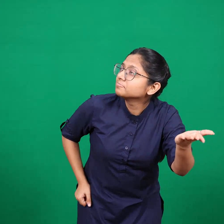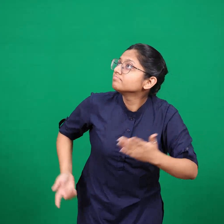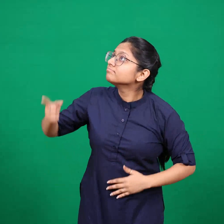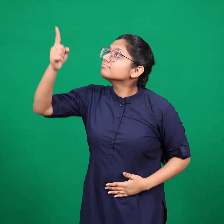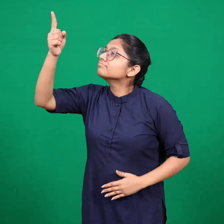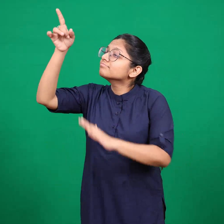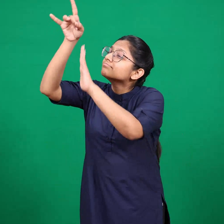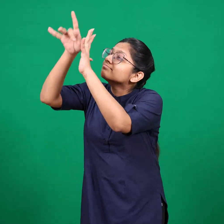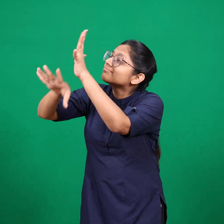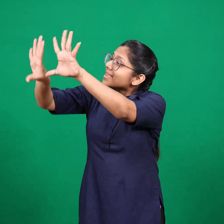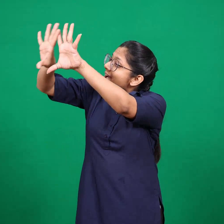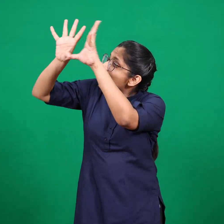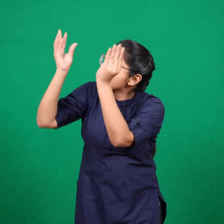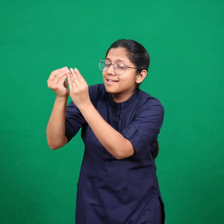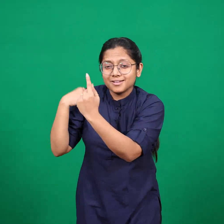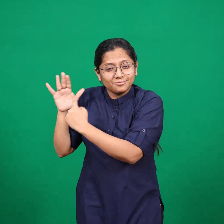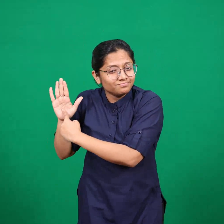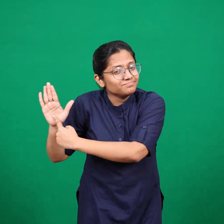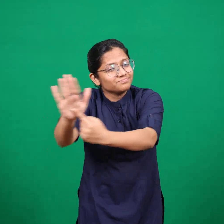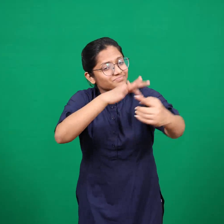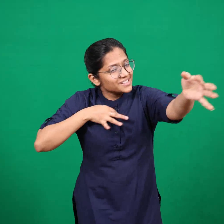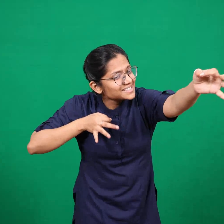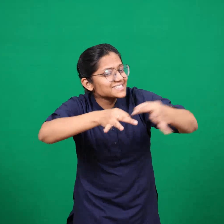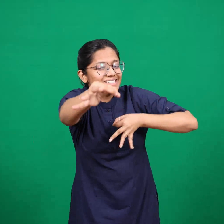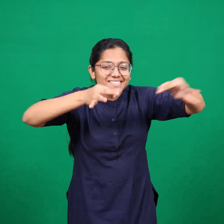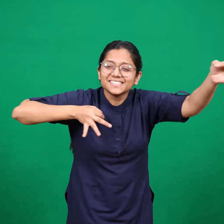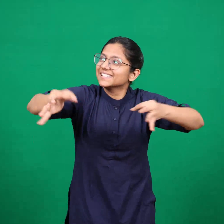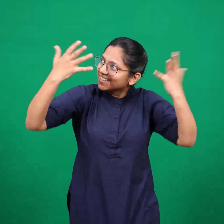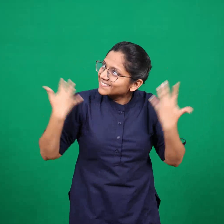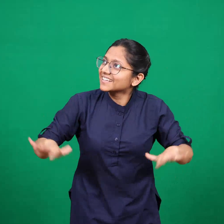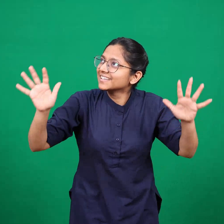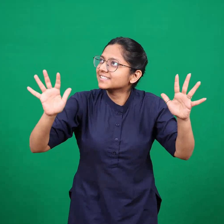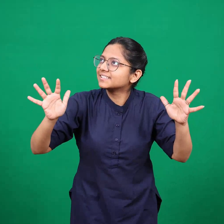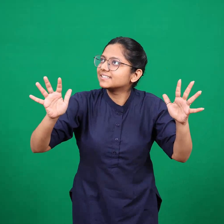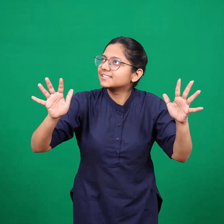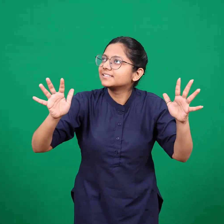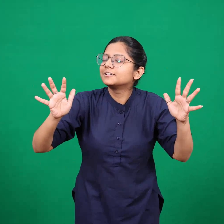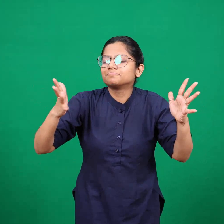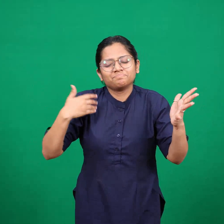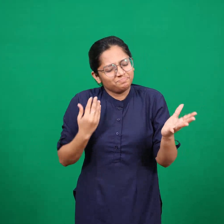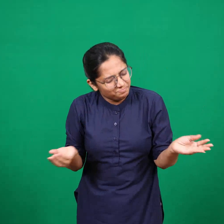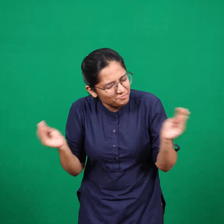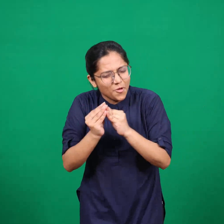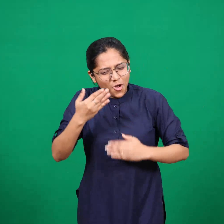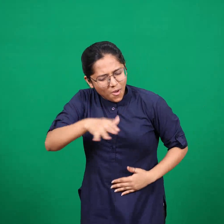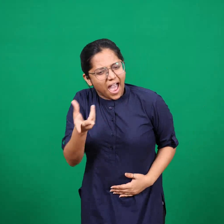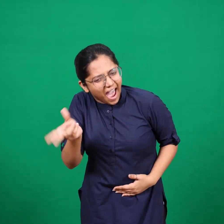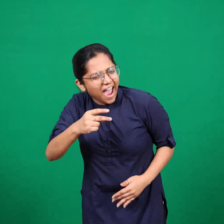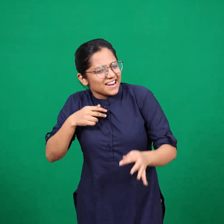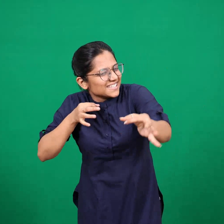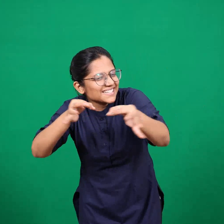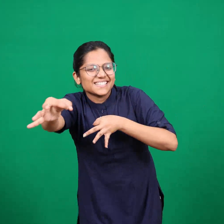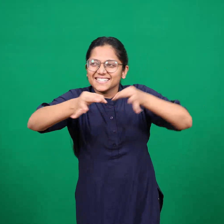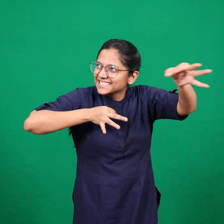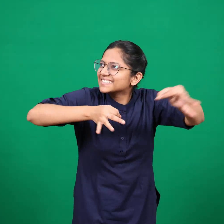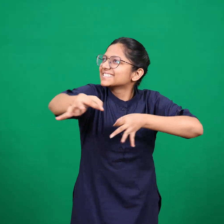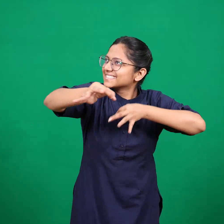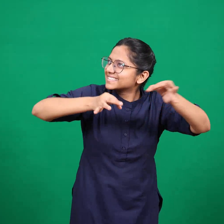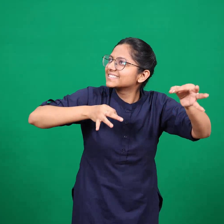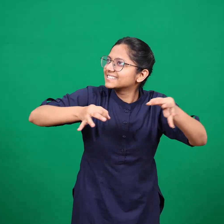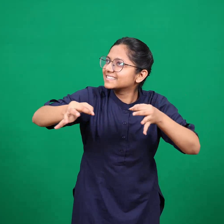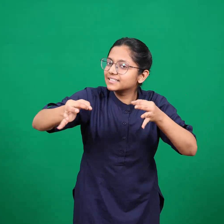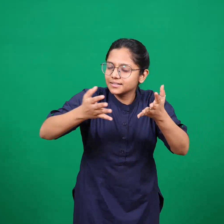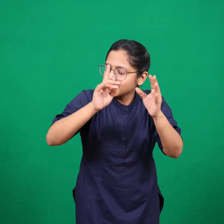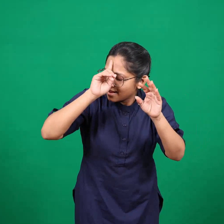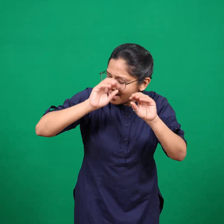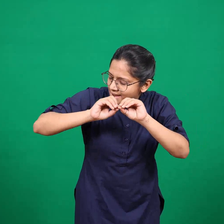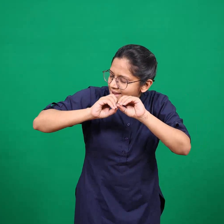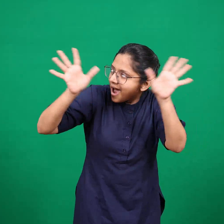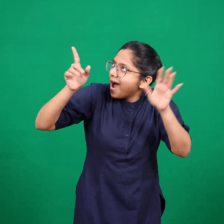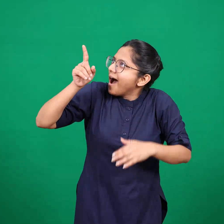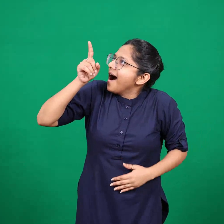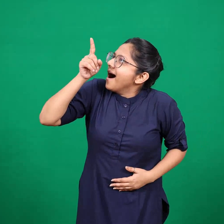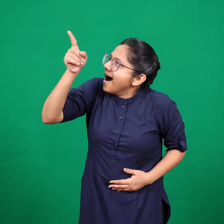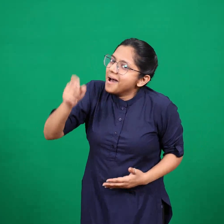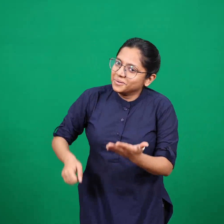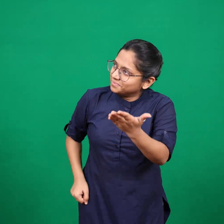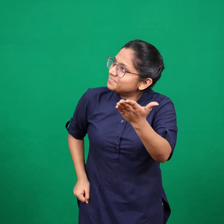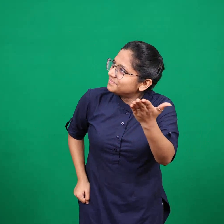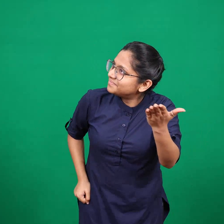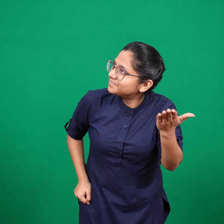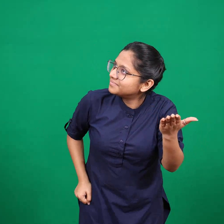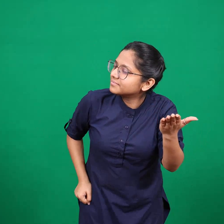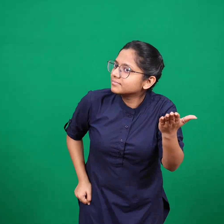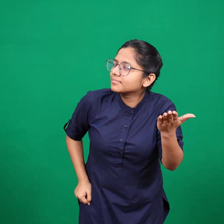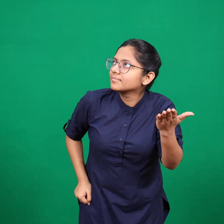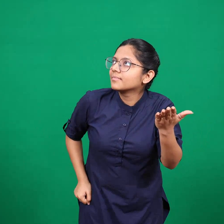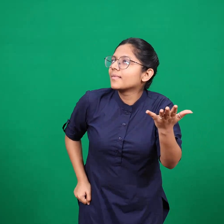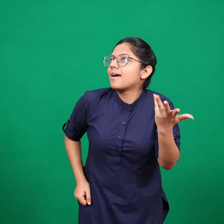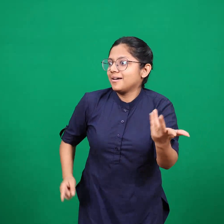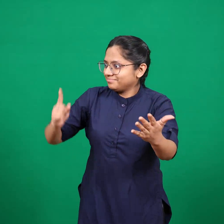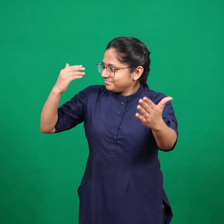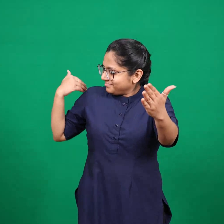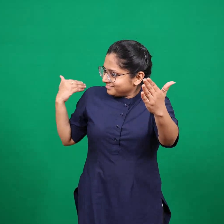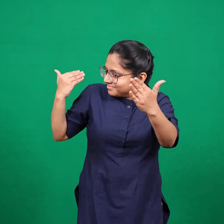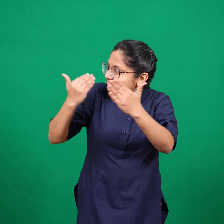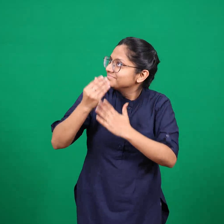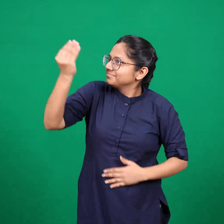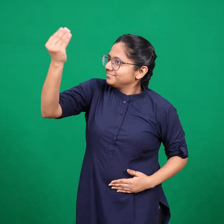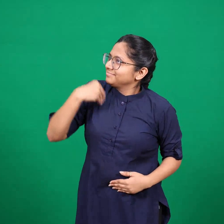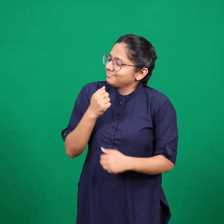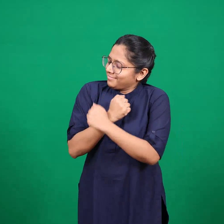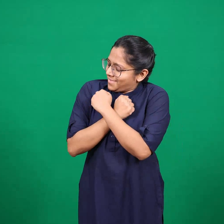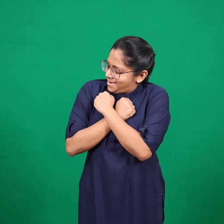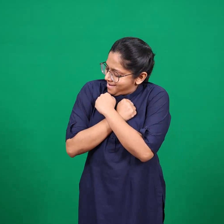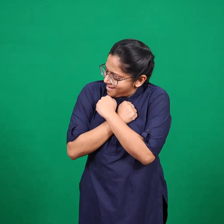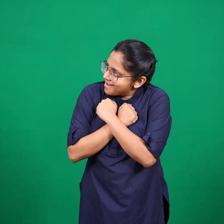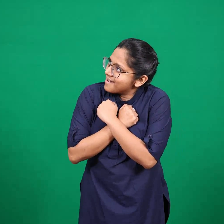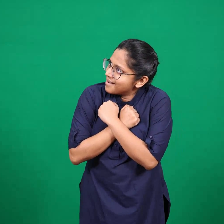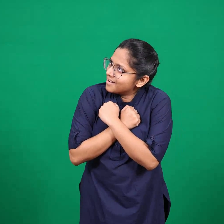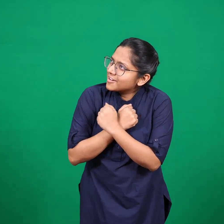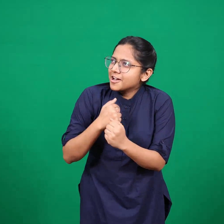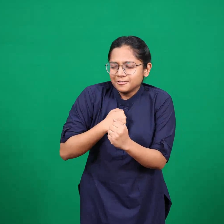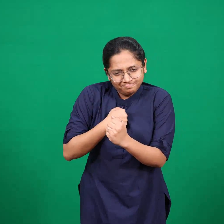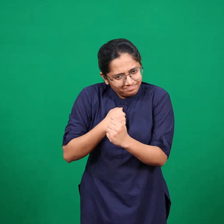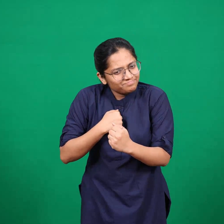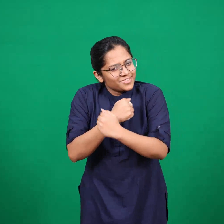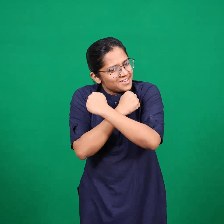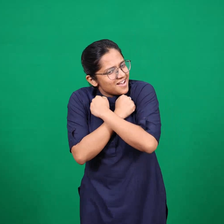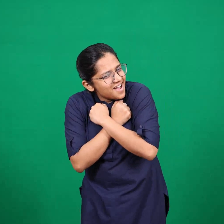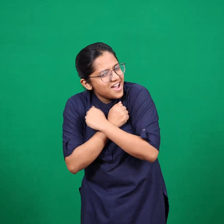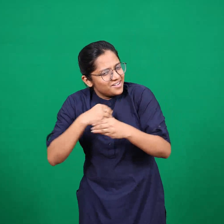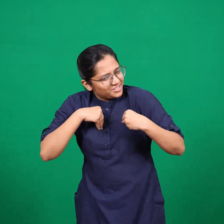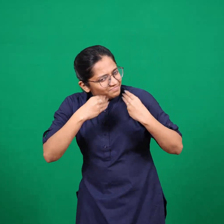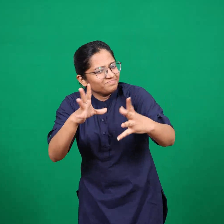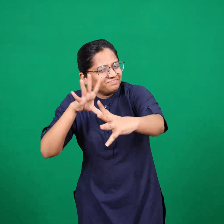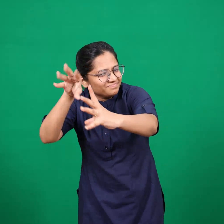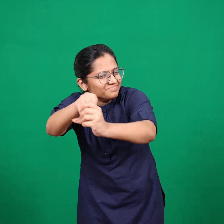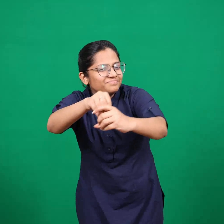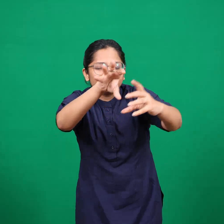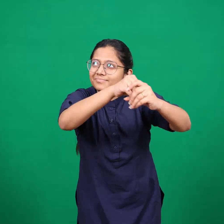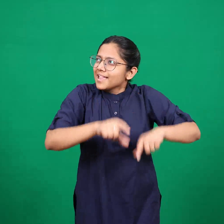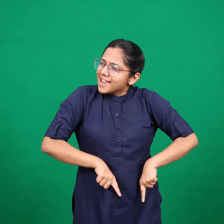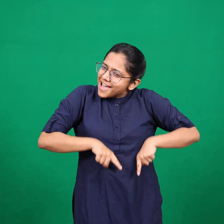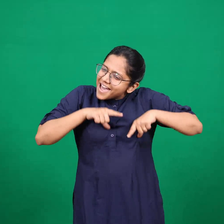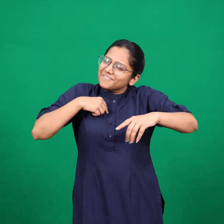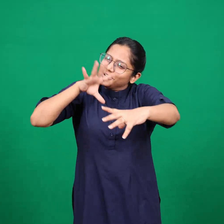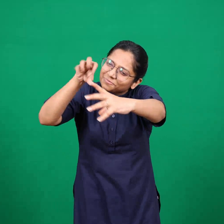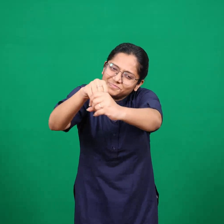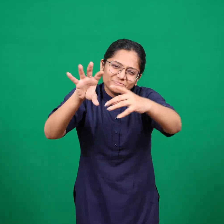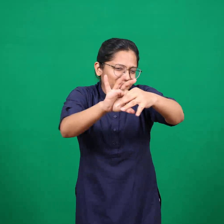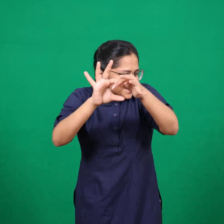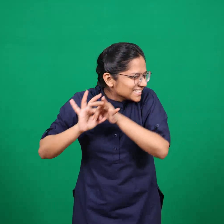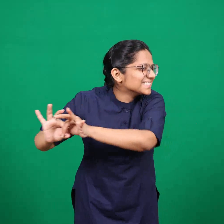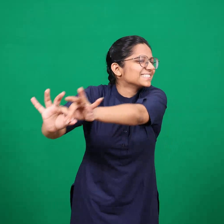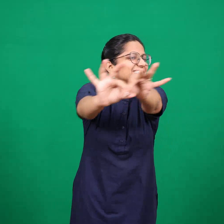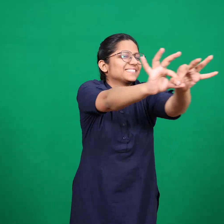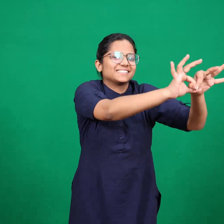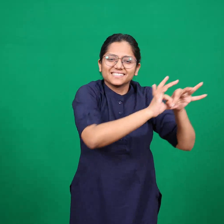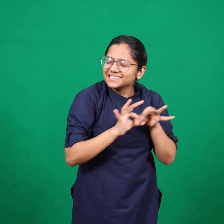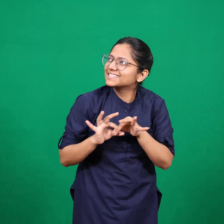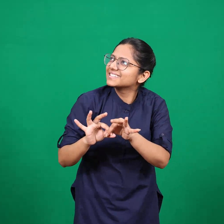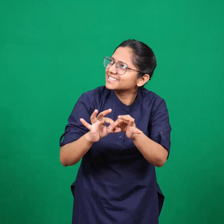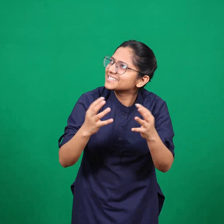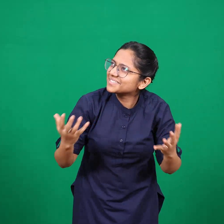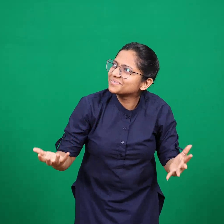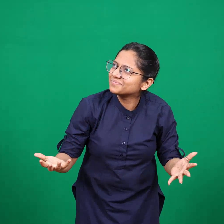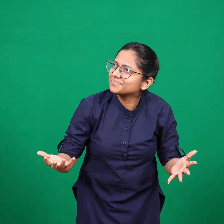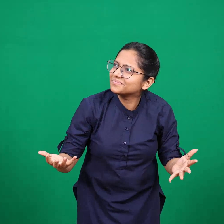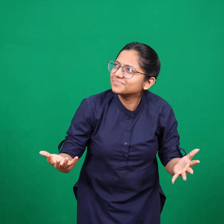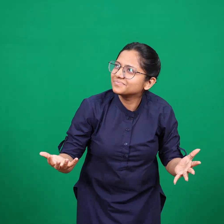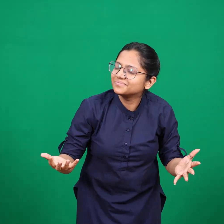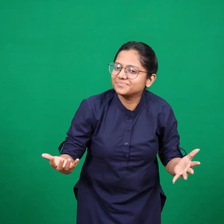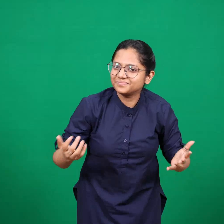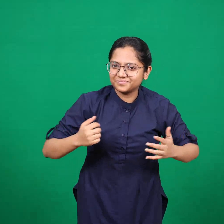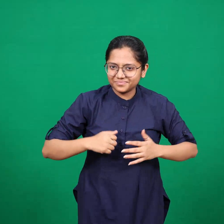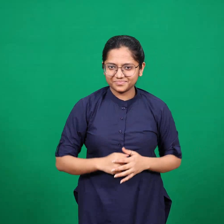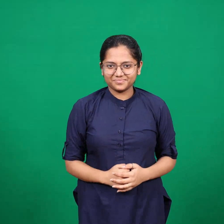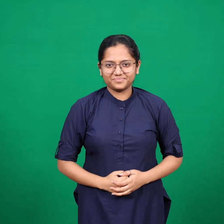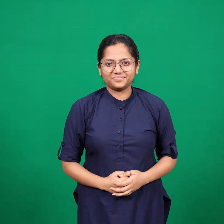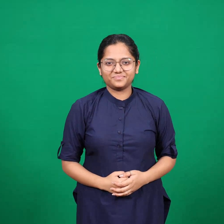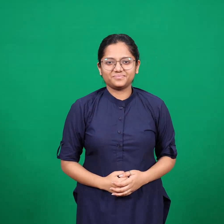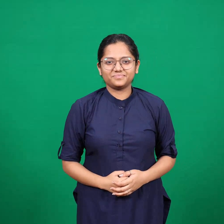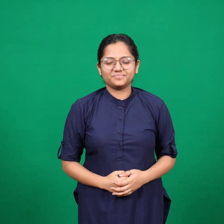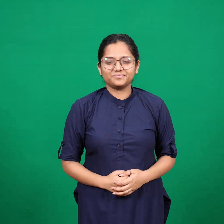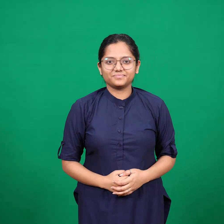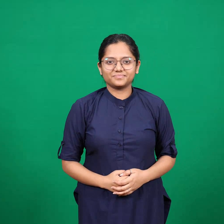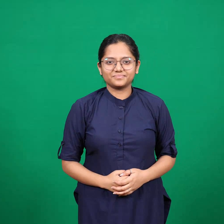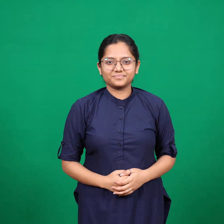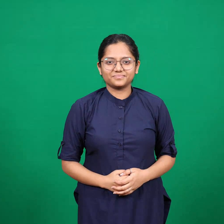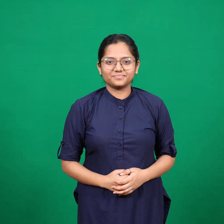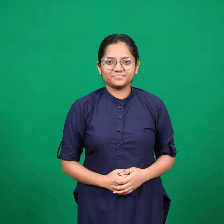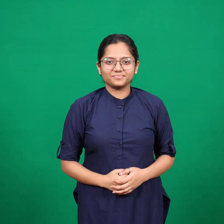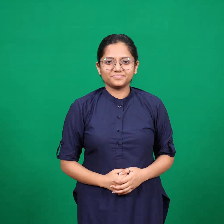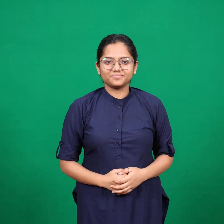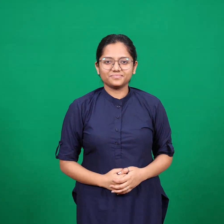And I have made Your name known to them and will continue to make it known, so that the love You have for Me may be in them, and I in them."